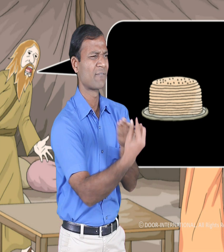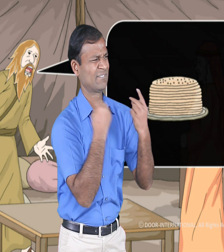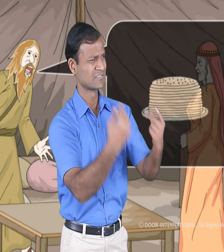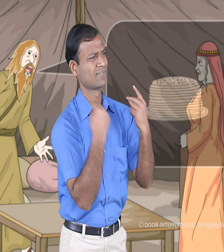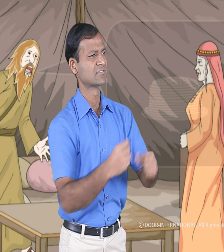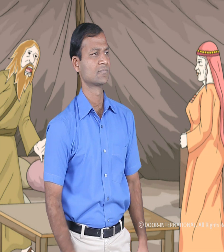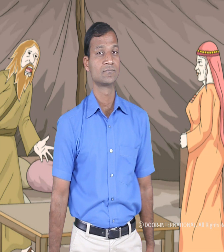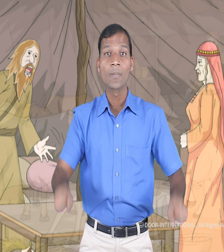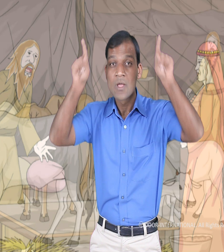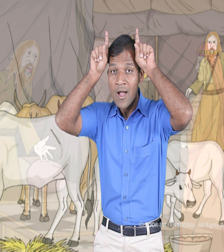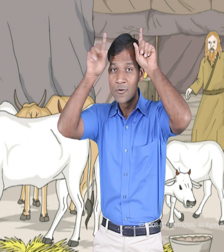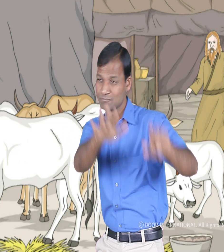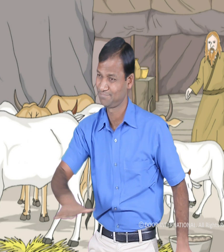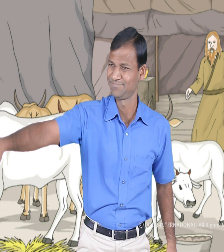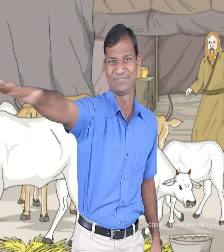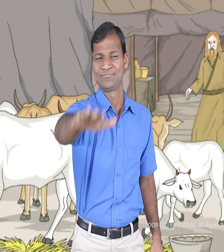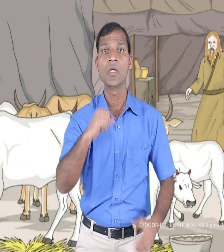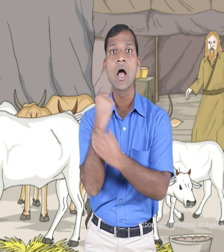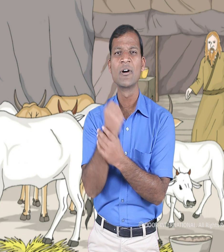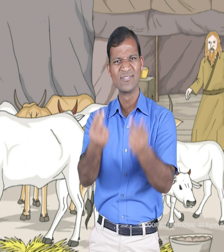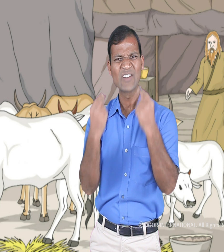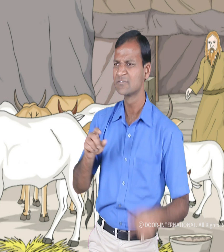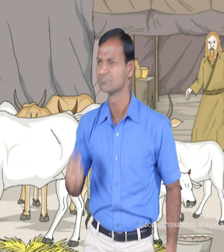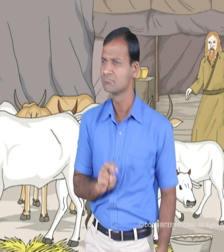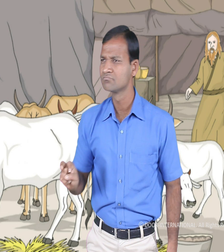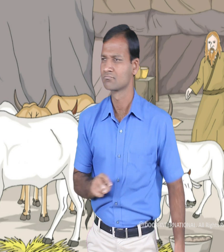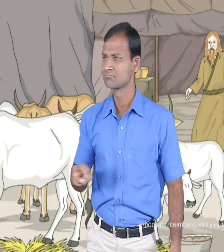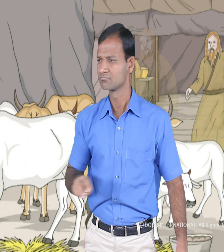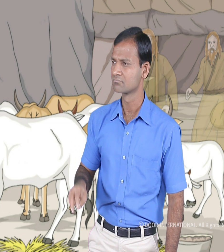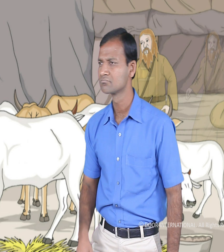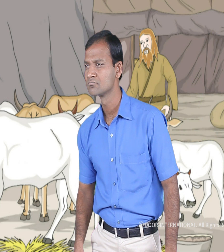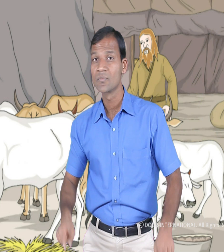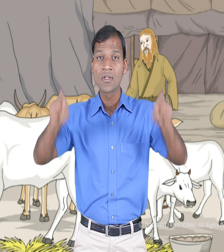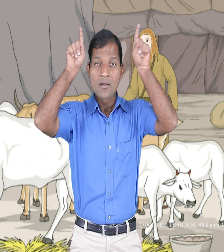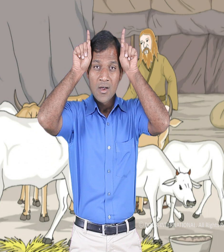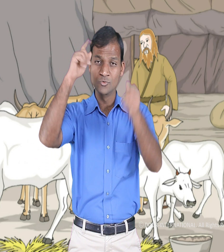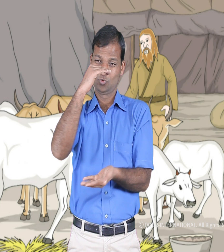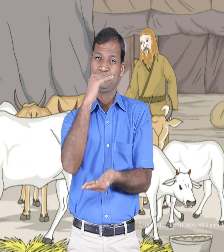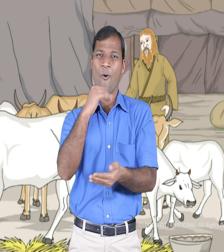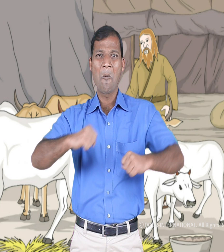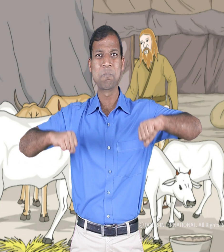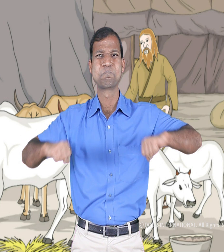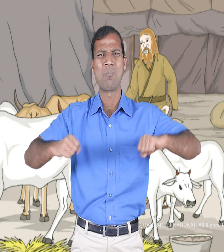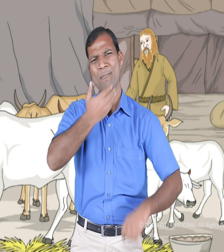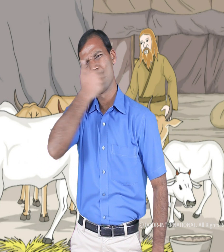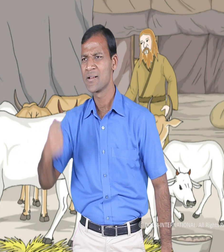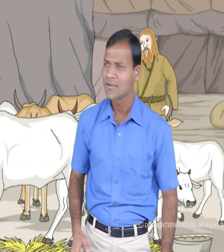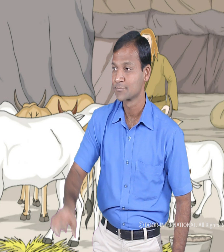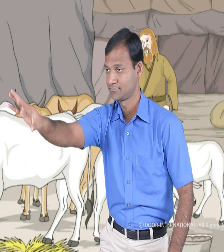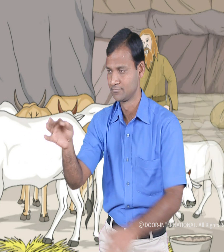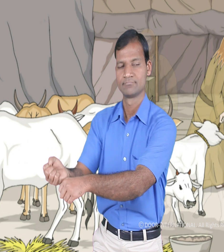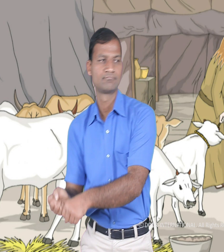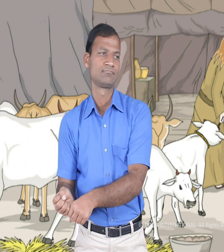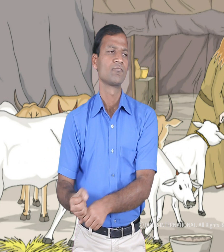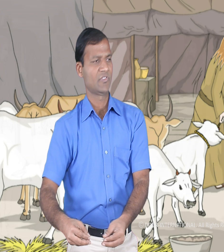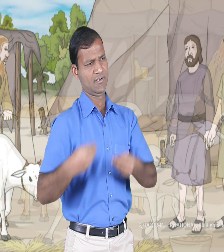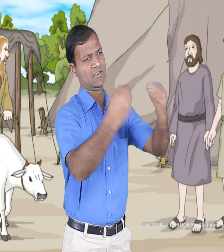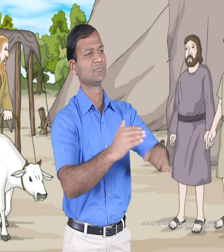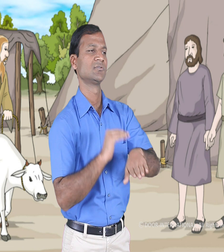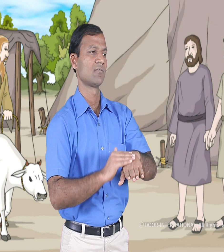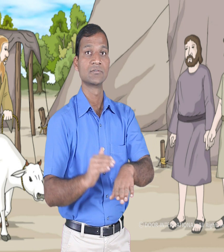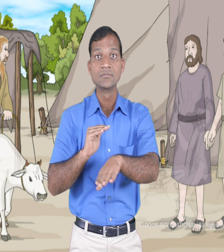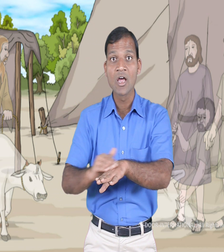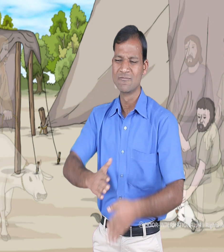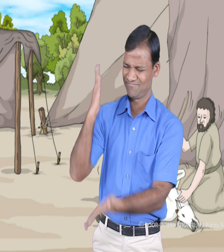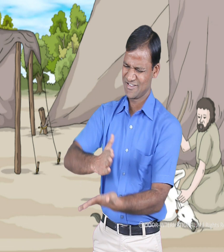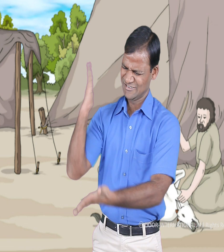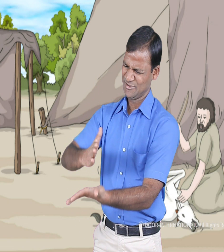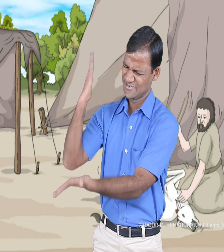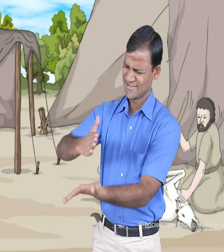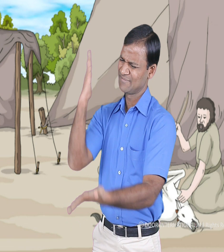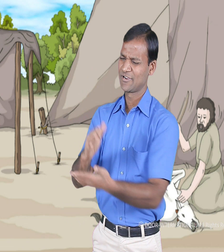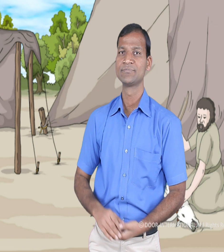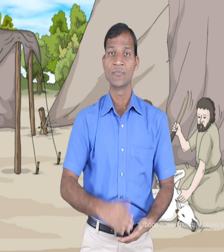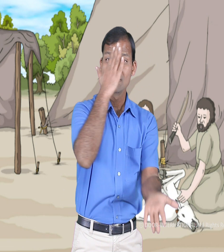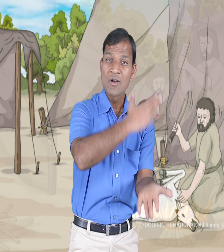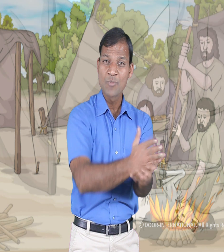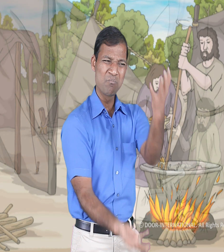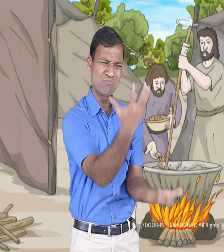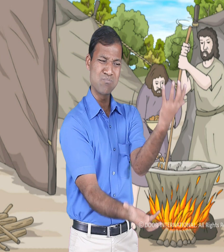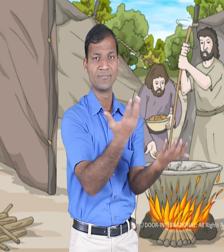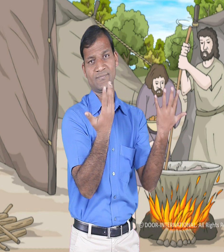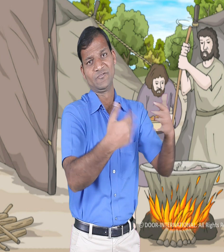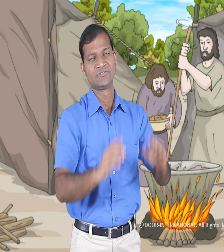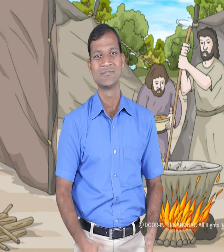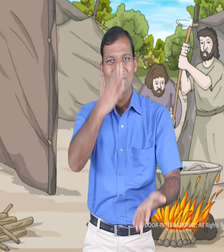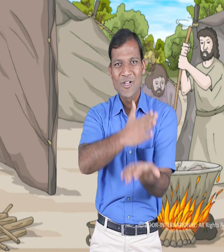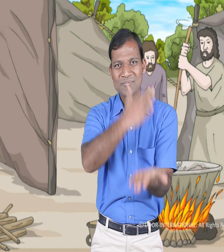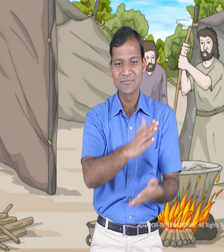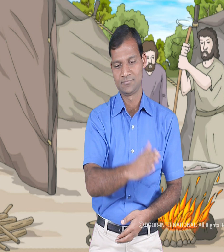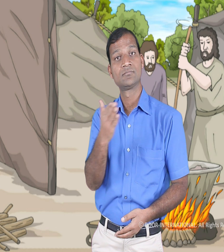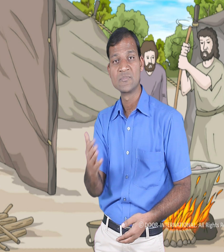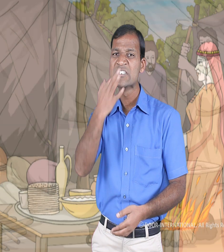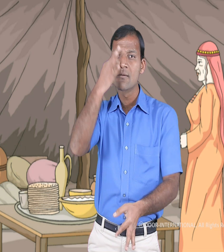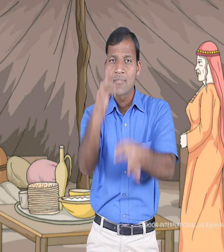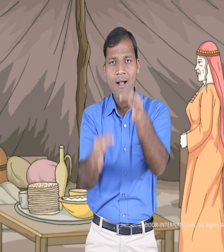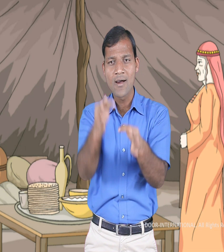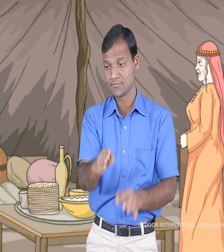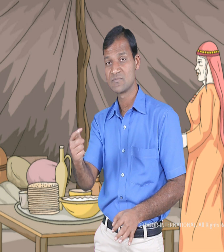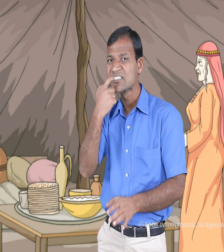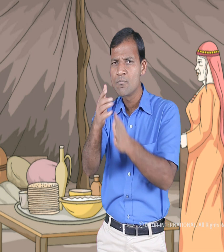Meanwhile, Abraham ran to the herd, selected a tender and choice calf, and gave it to a servant, who hurried to prepare it.